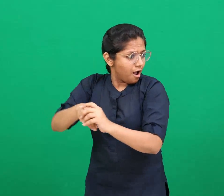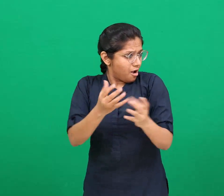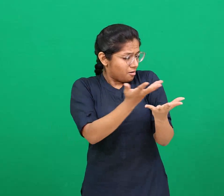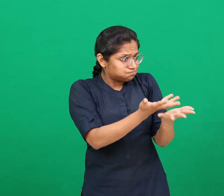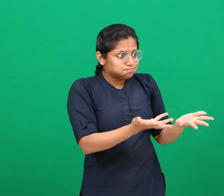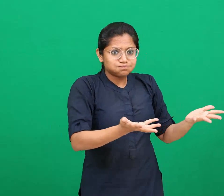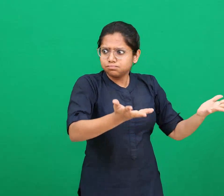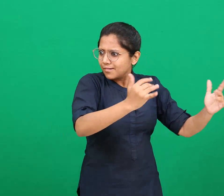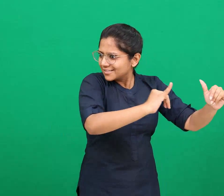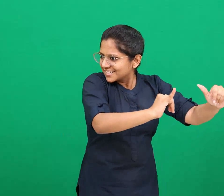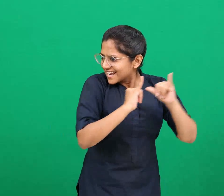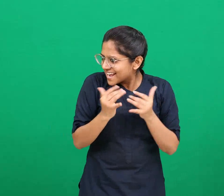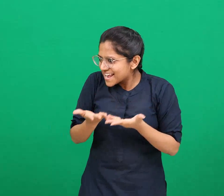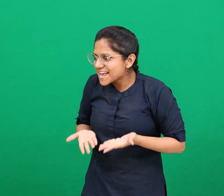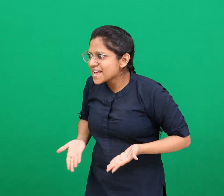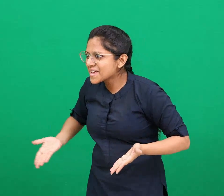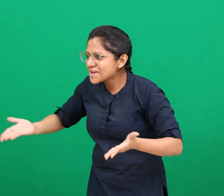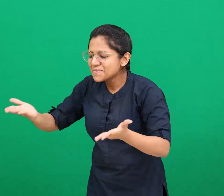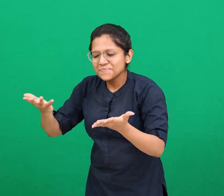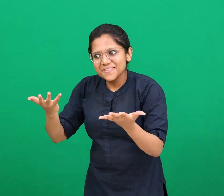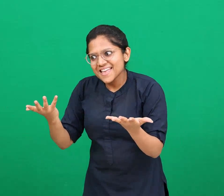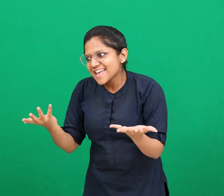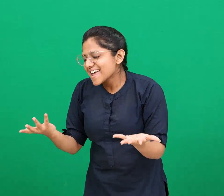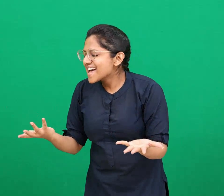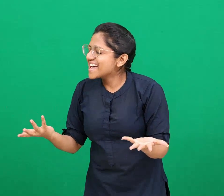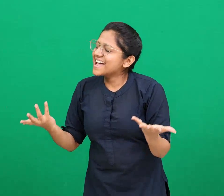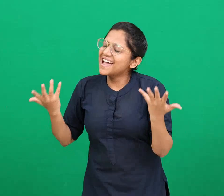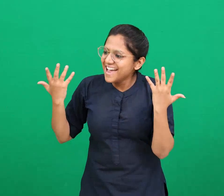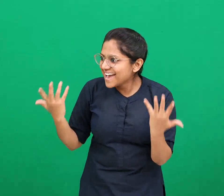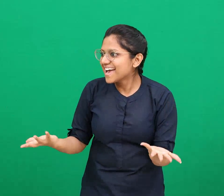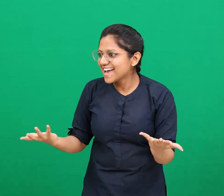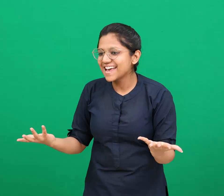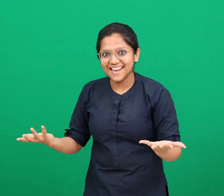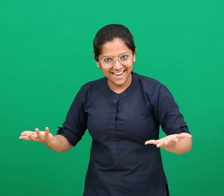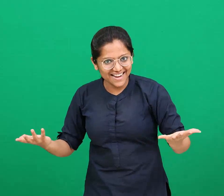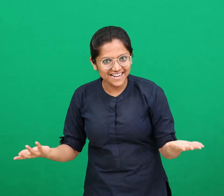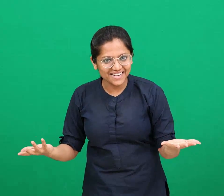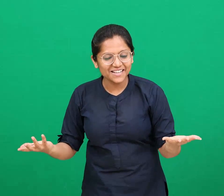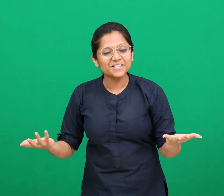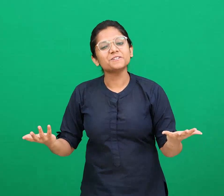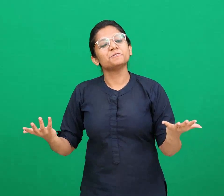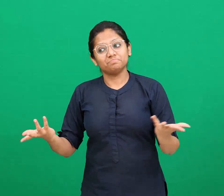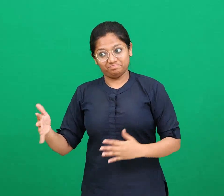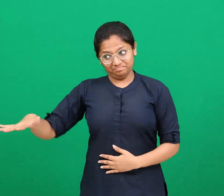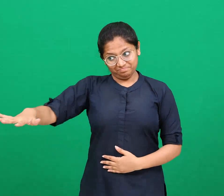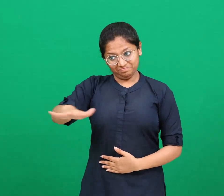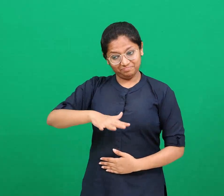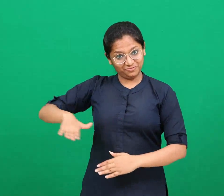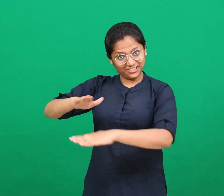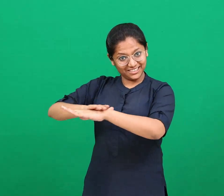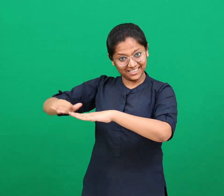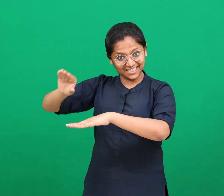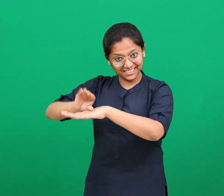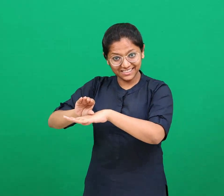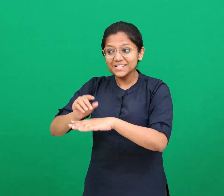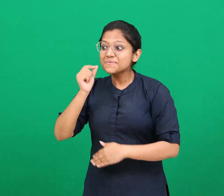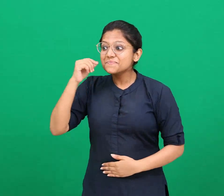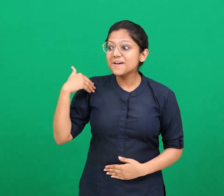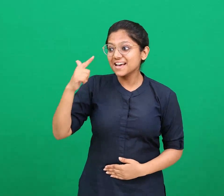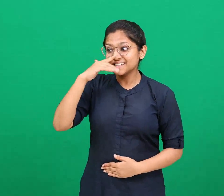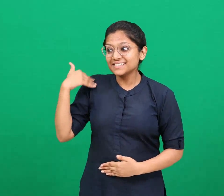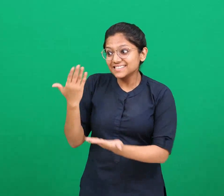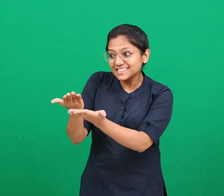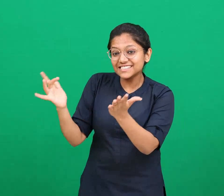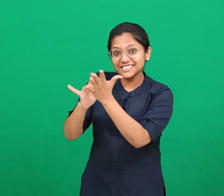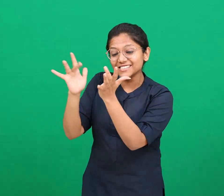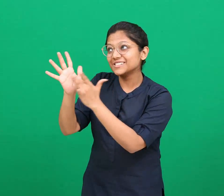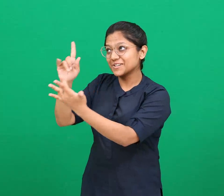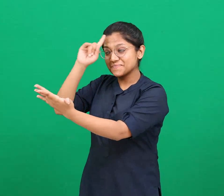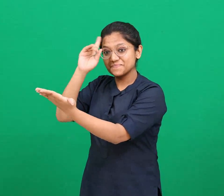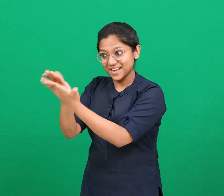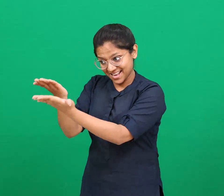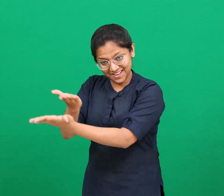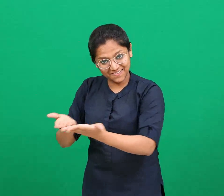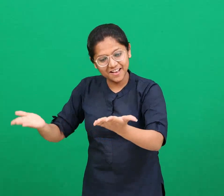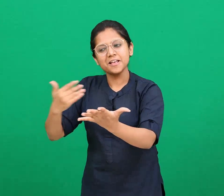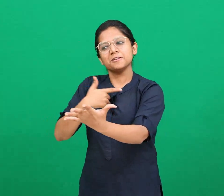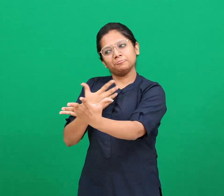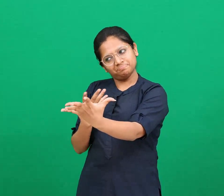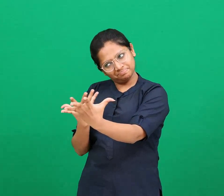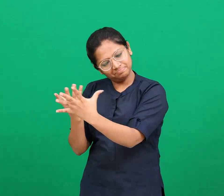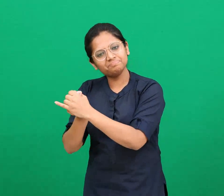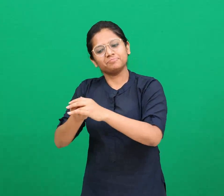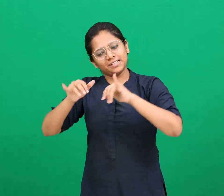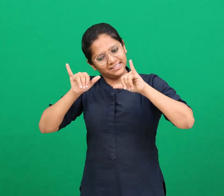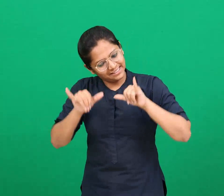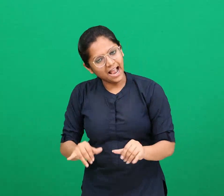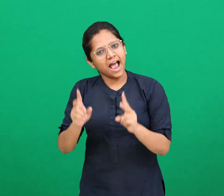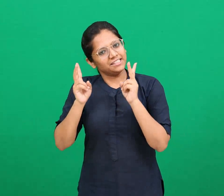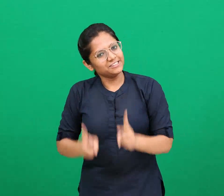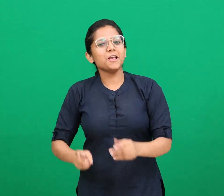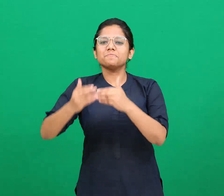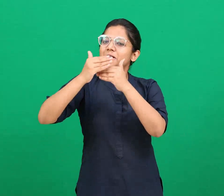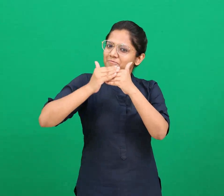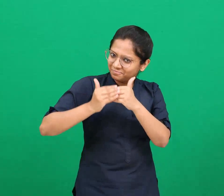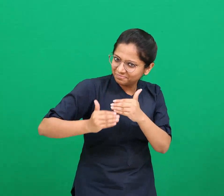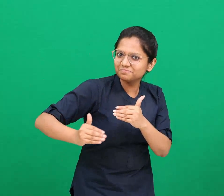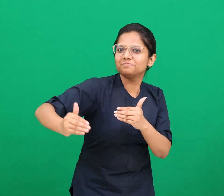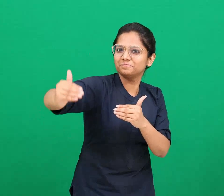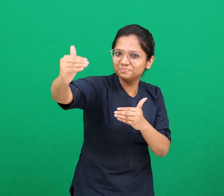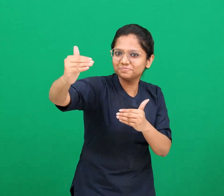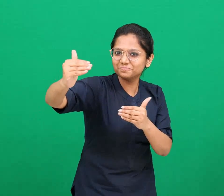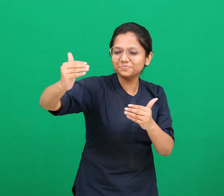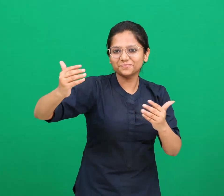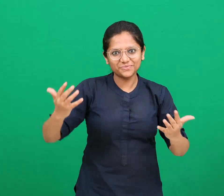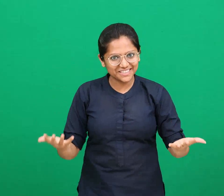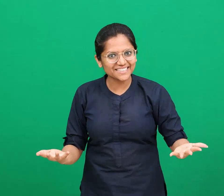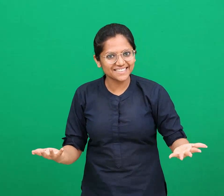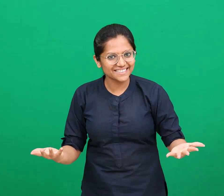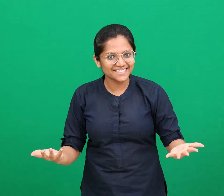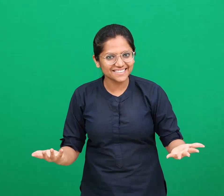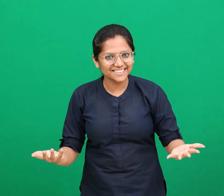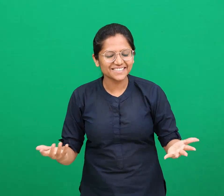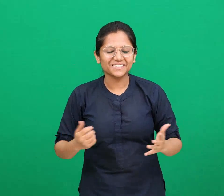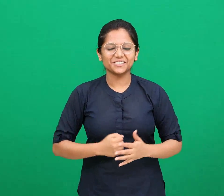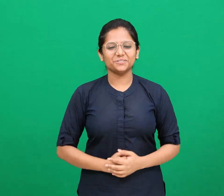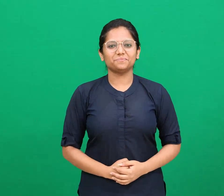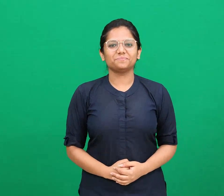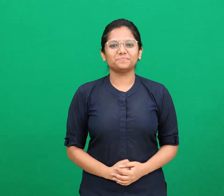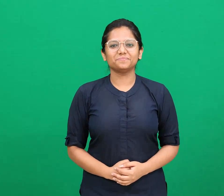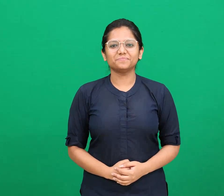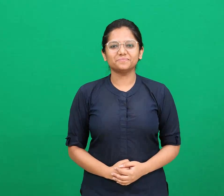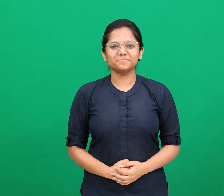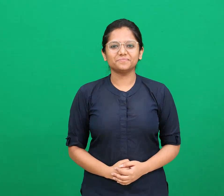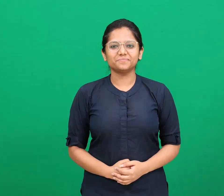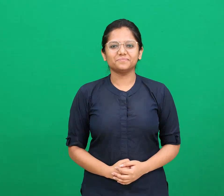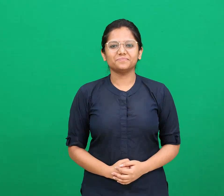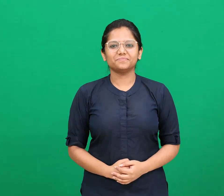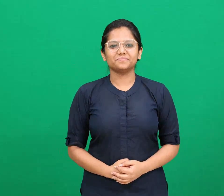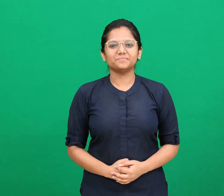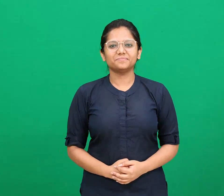And they spent a long time there with the disciples.